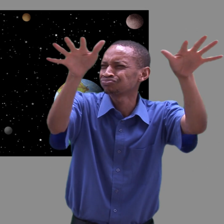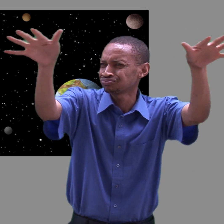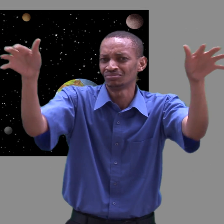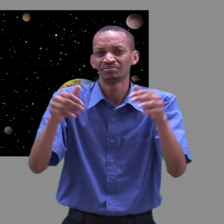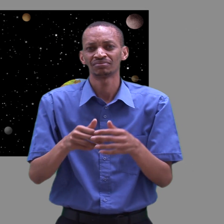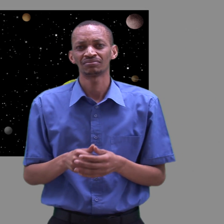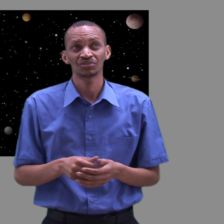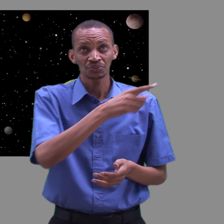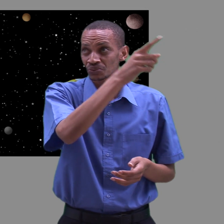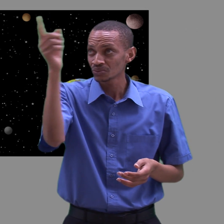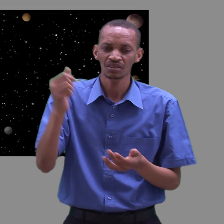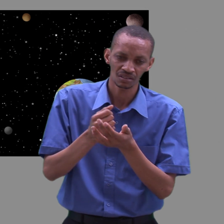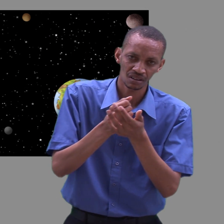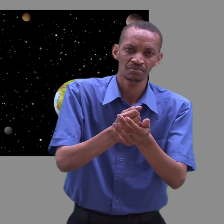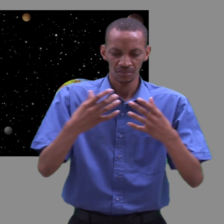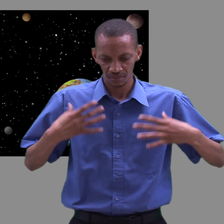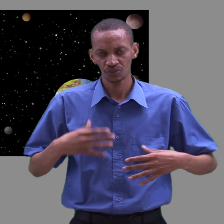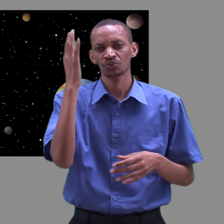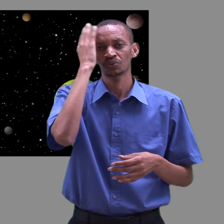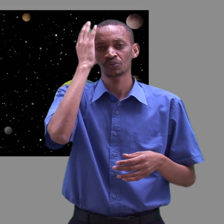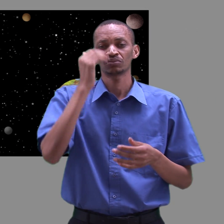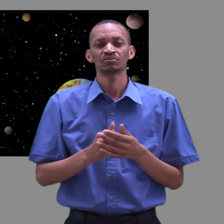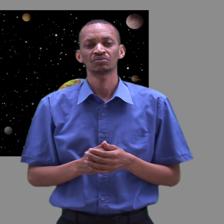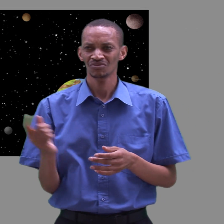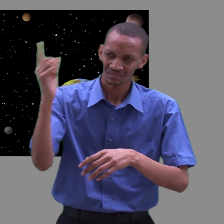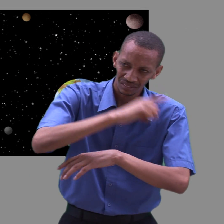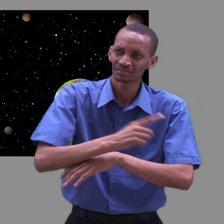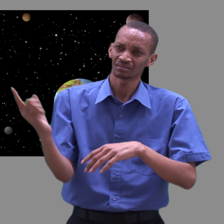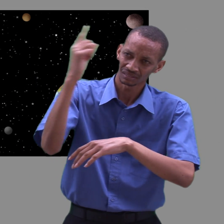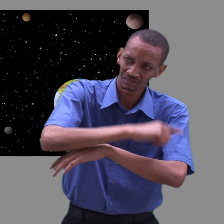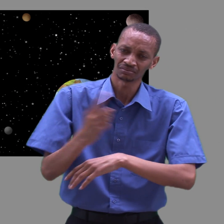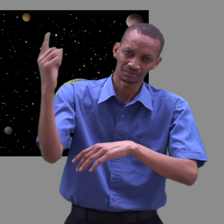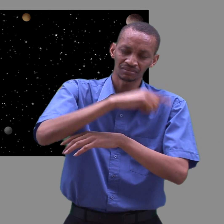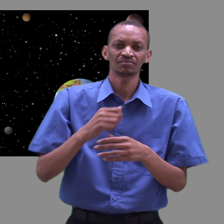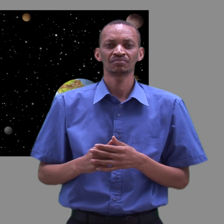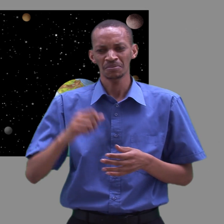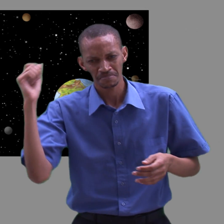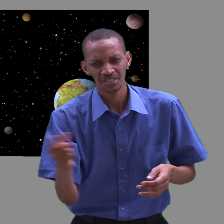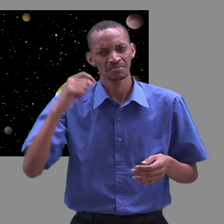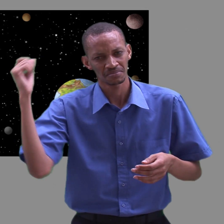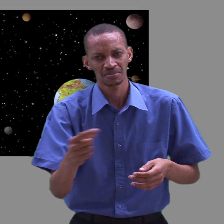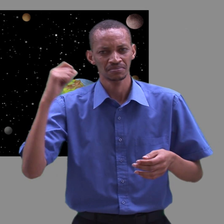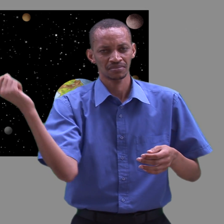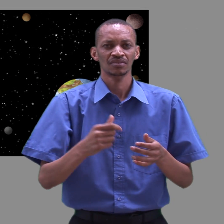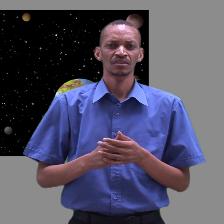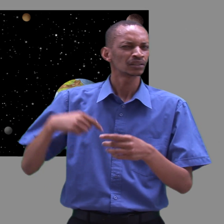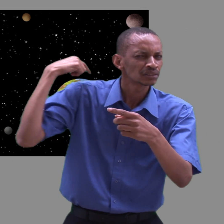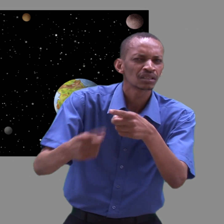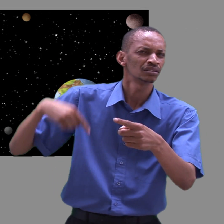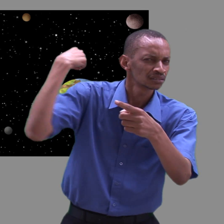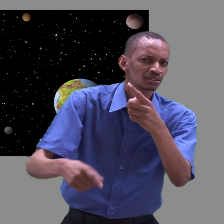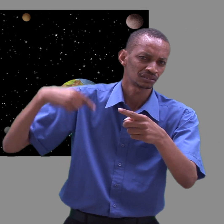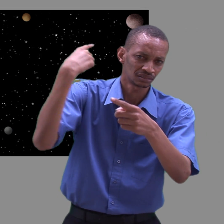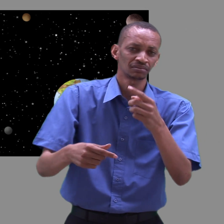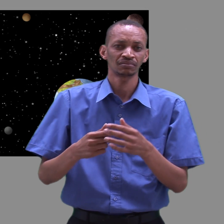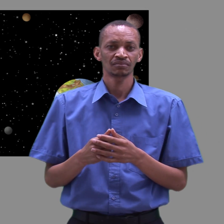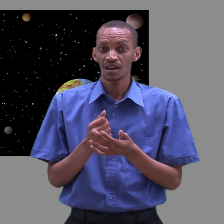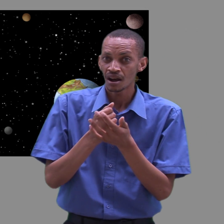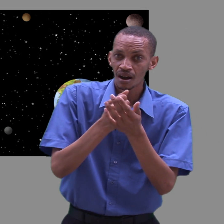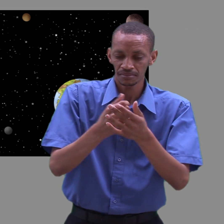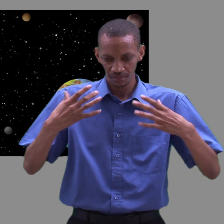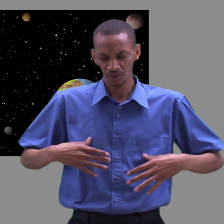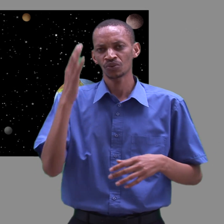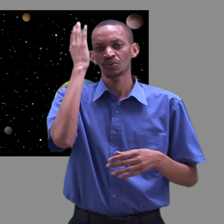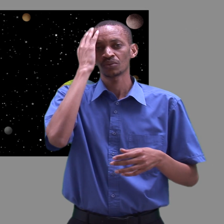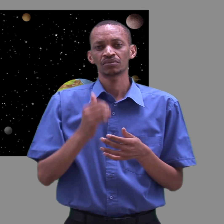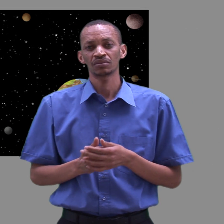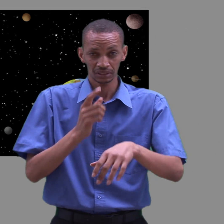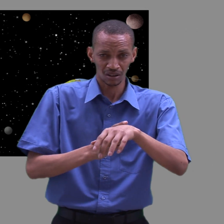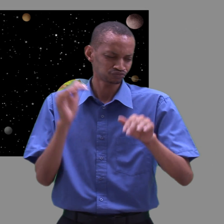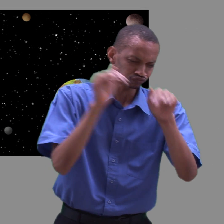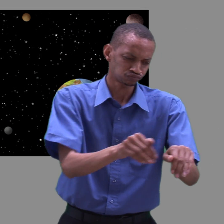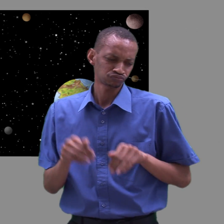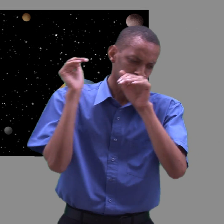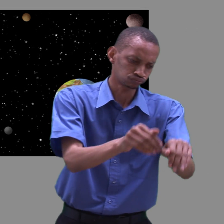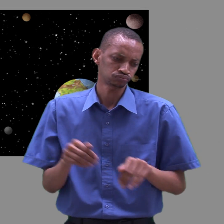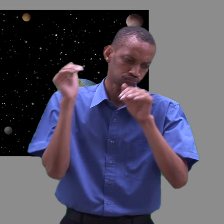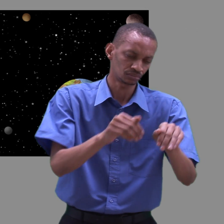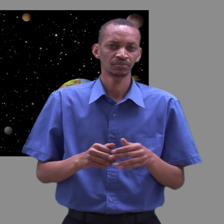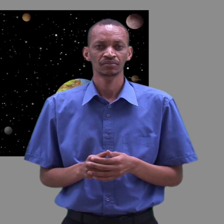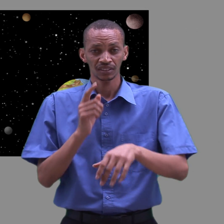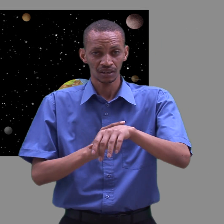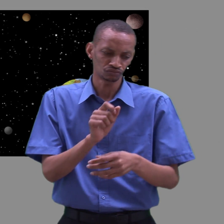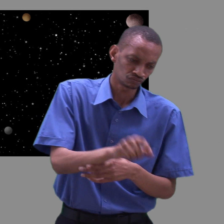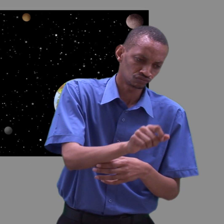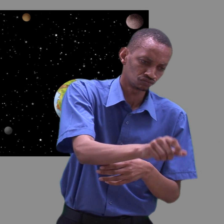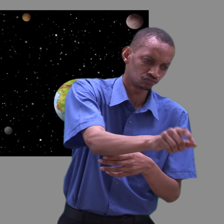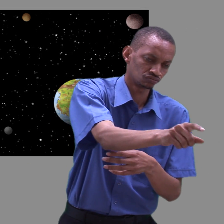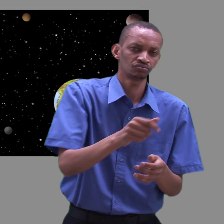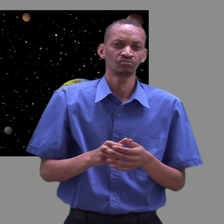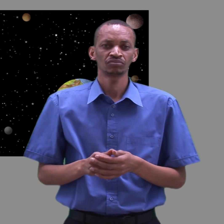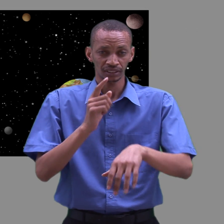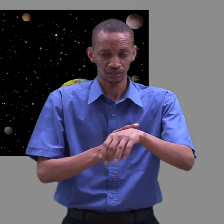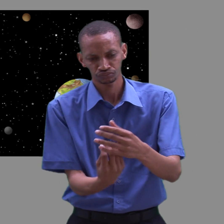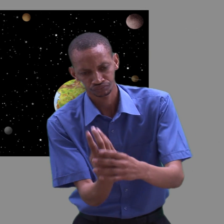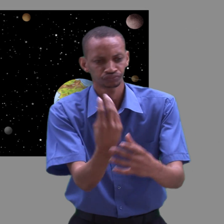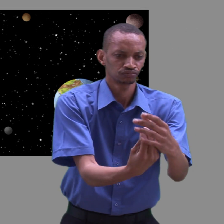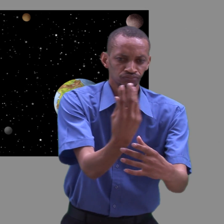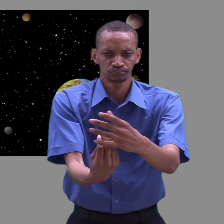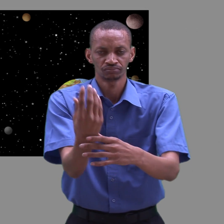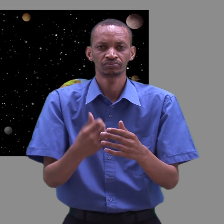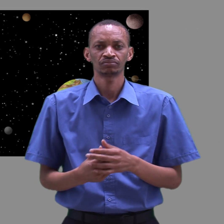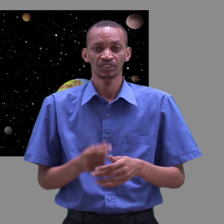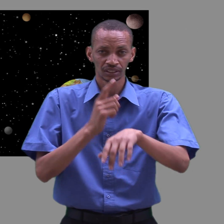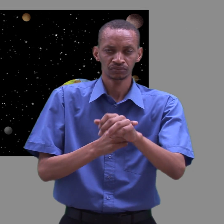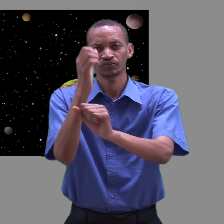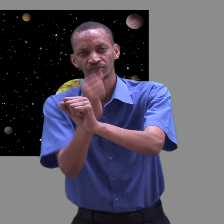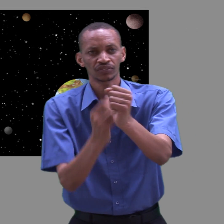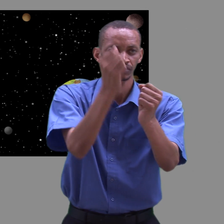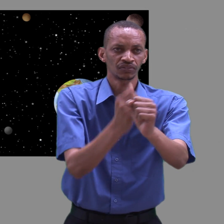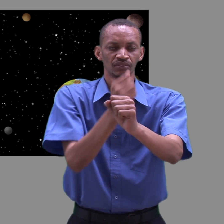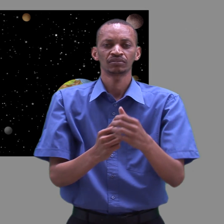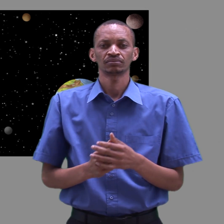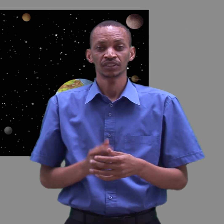God set these lights in the expanse of the sky to shine upon the earth, to preside over the day and the night, and to separate the light from the darkness.